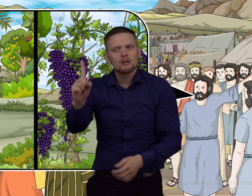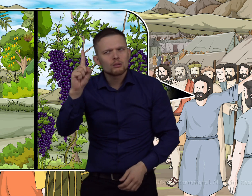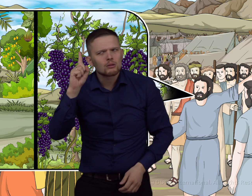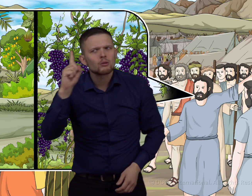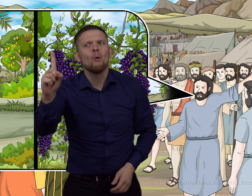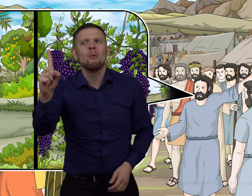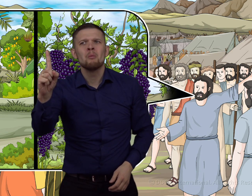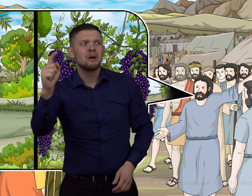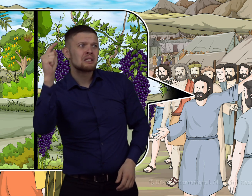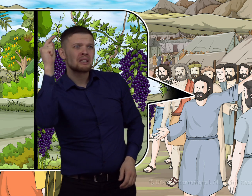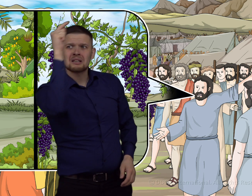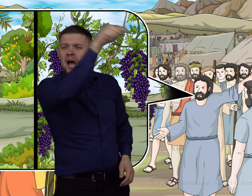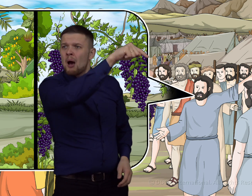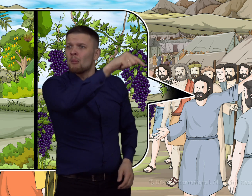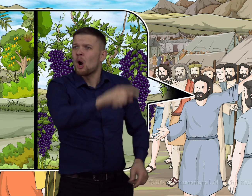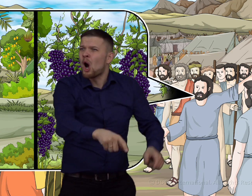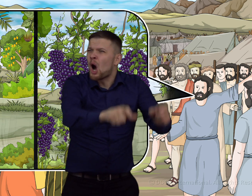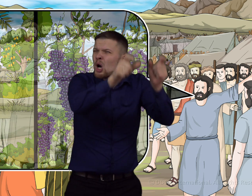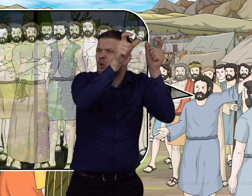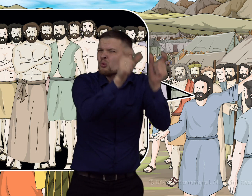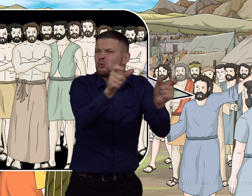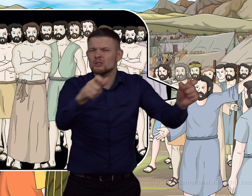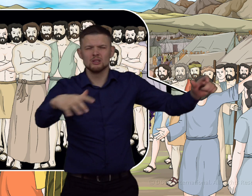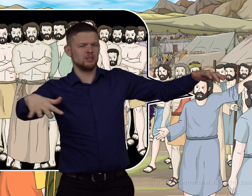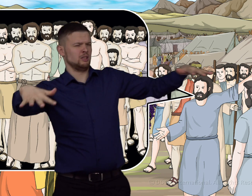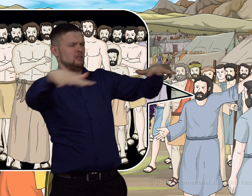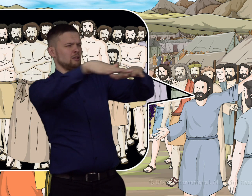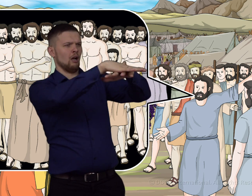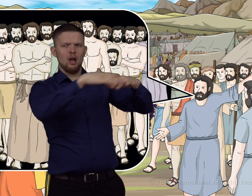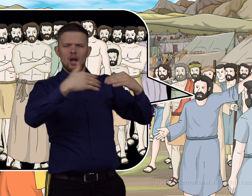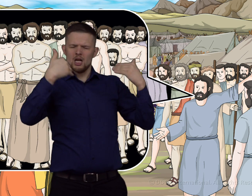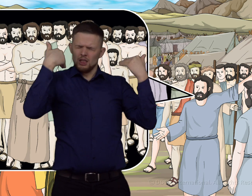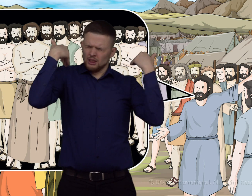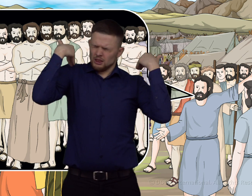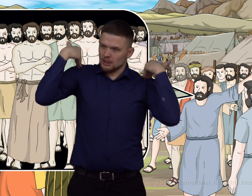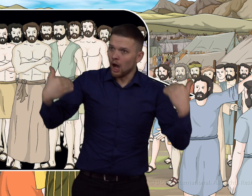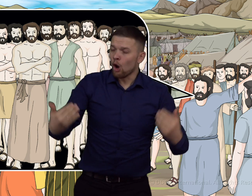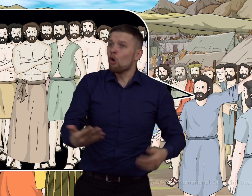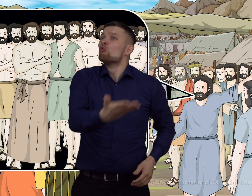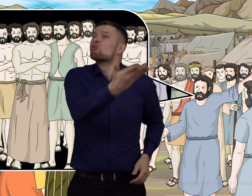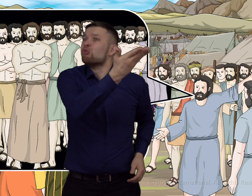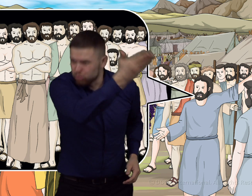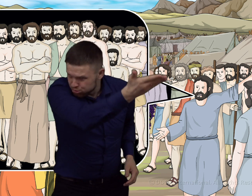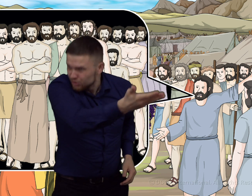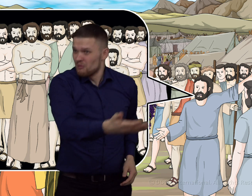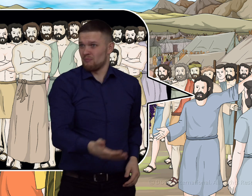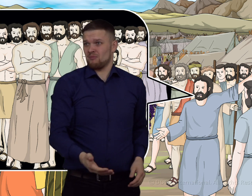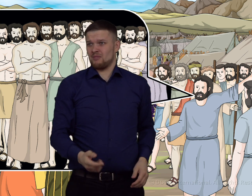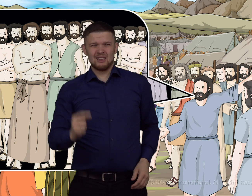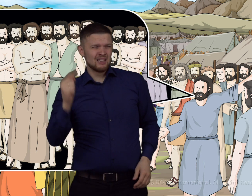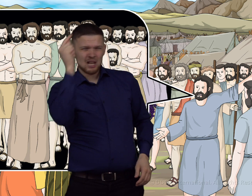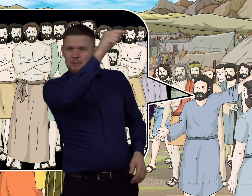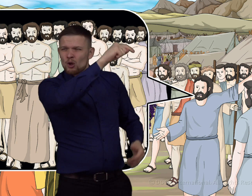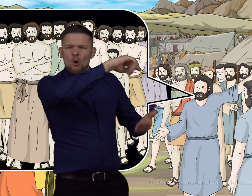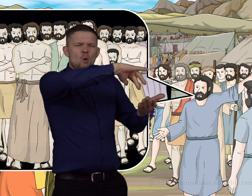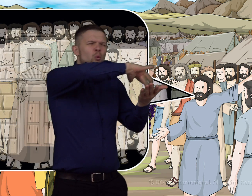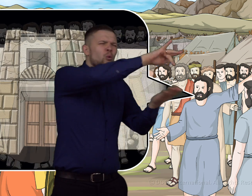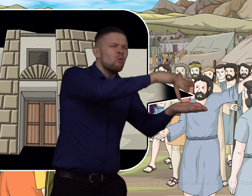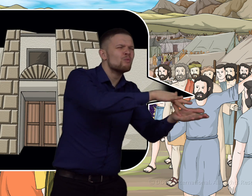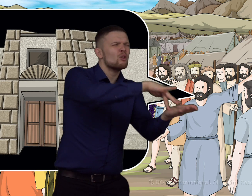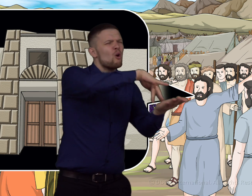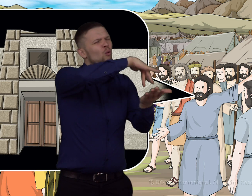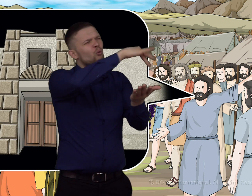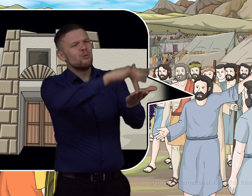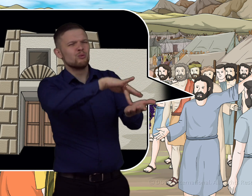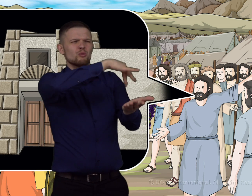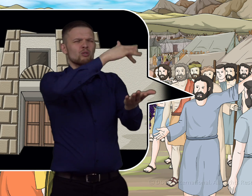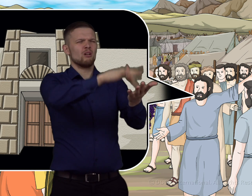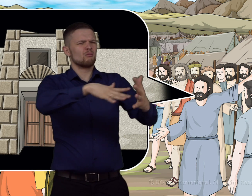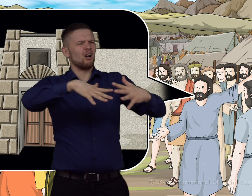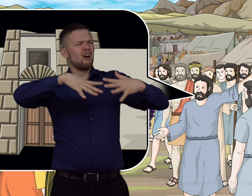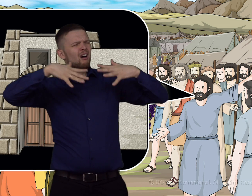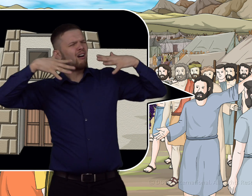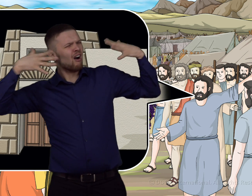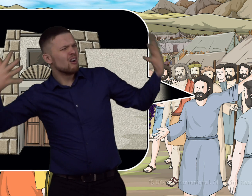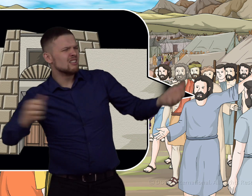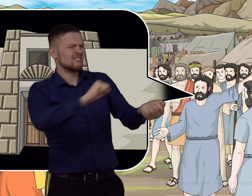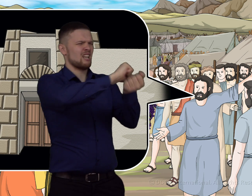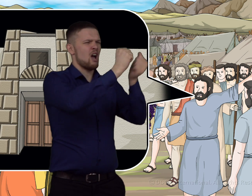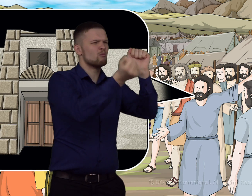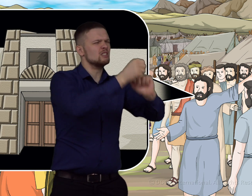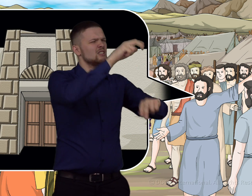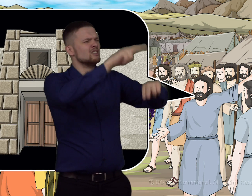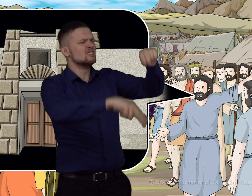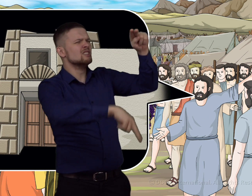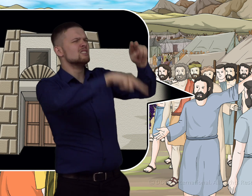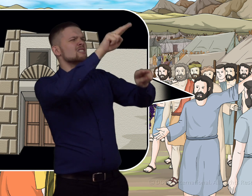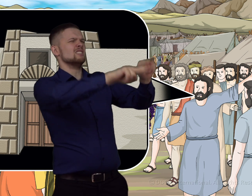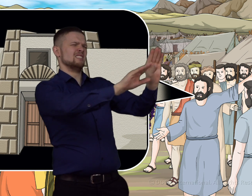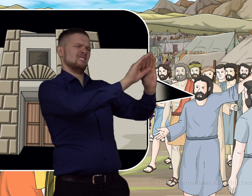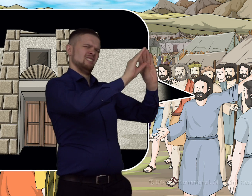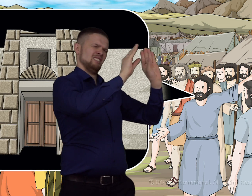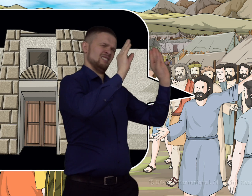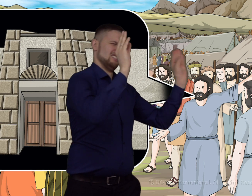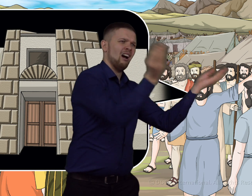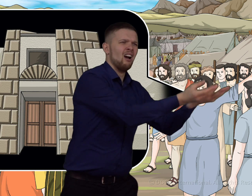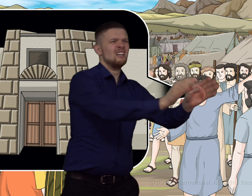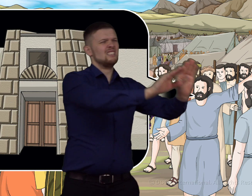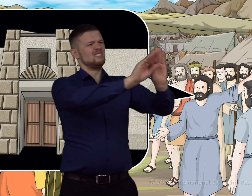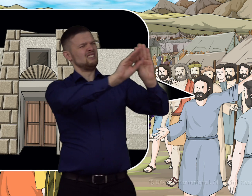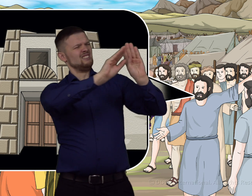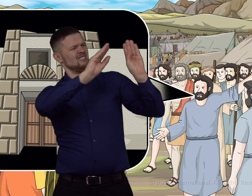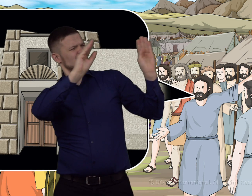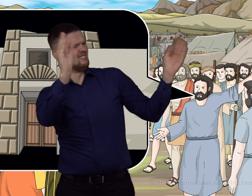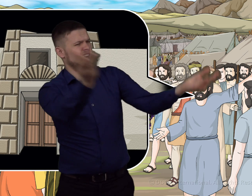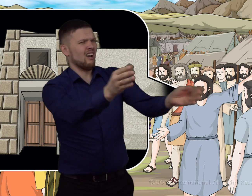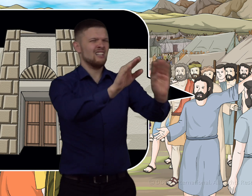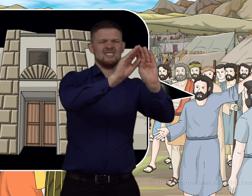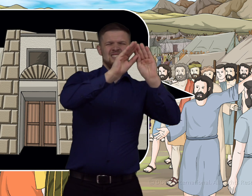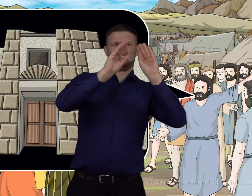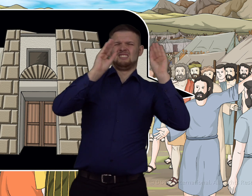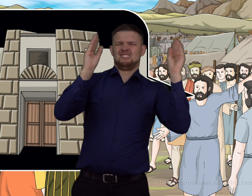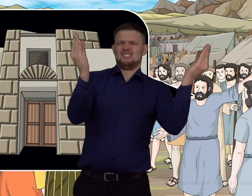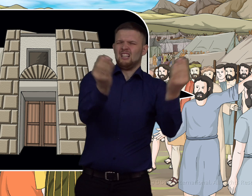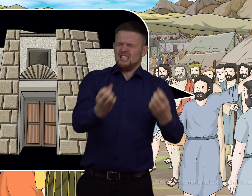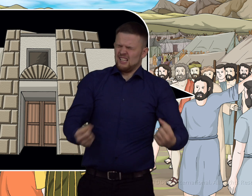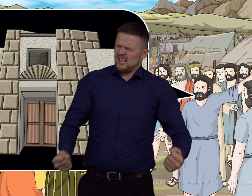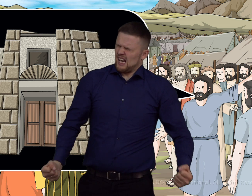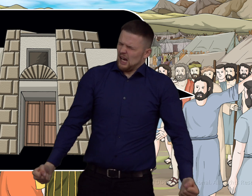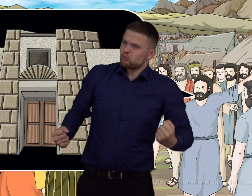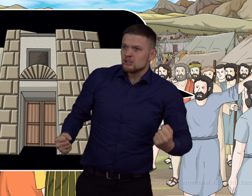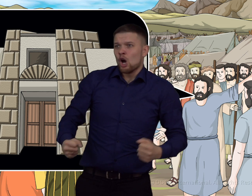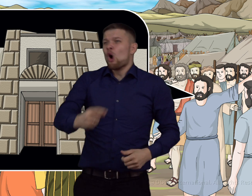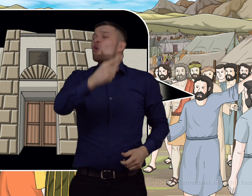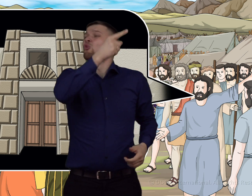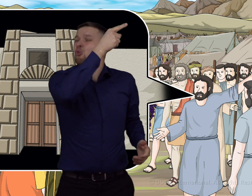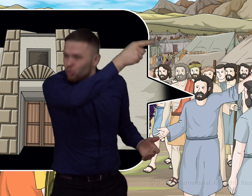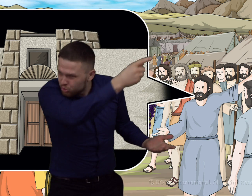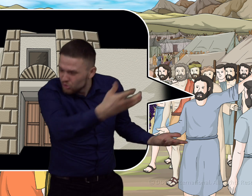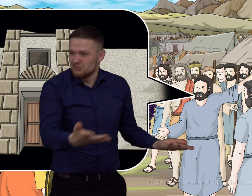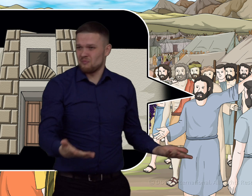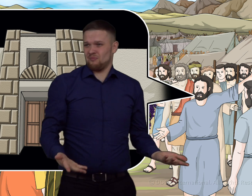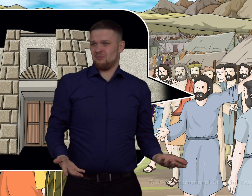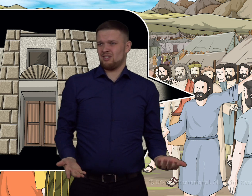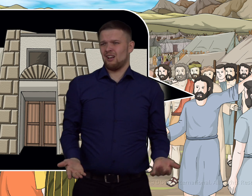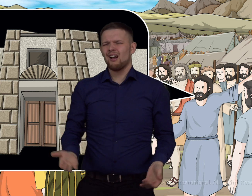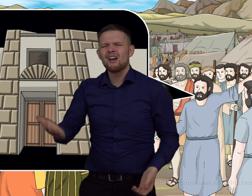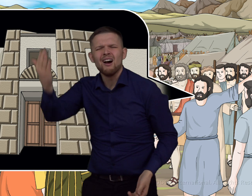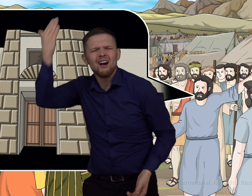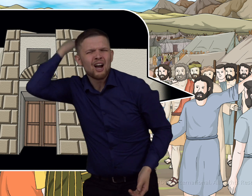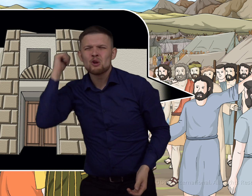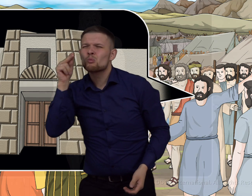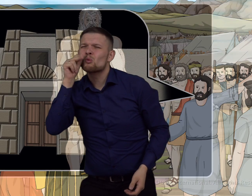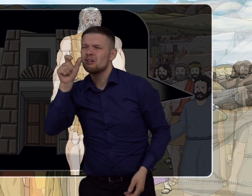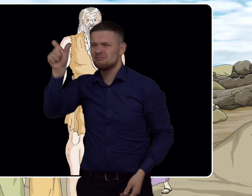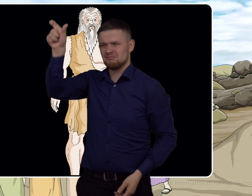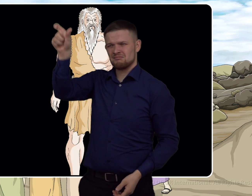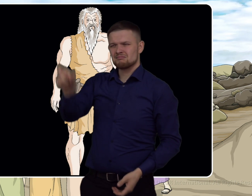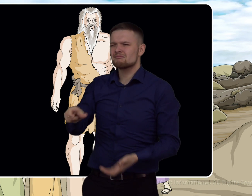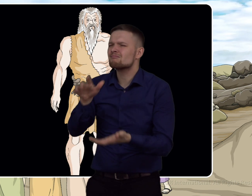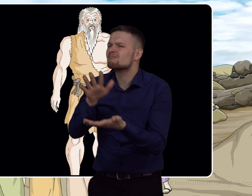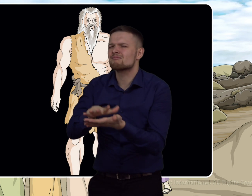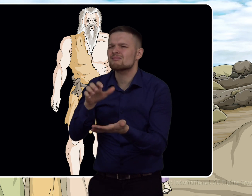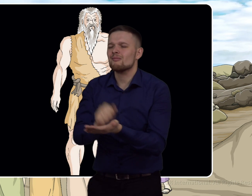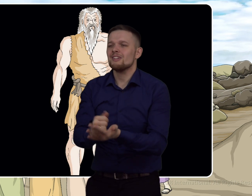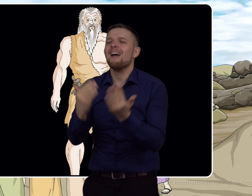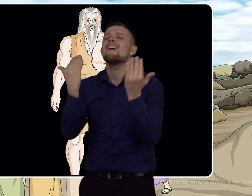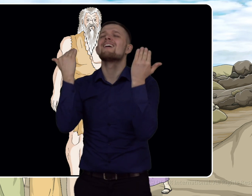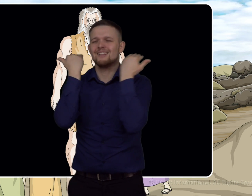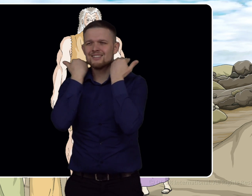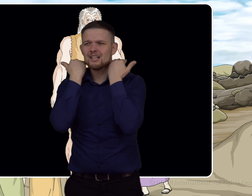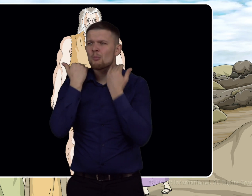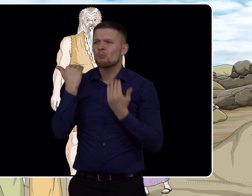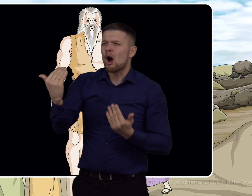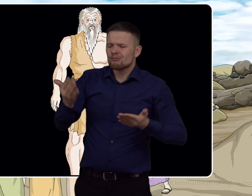Nevertheless, the people living in the land are strong, and the cities are large and fortified.